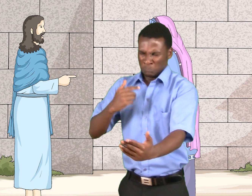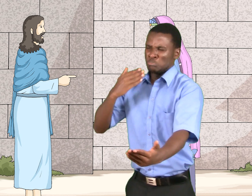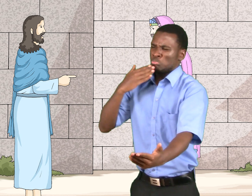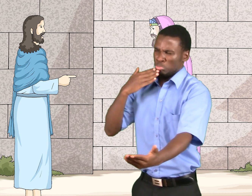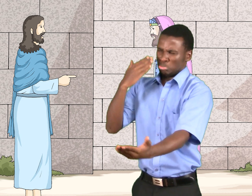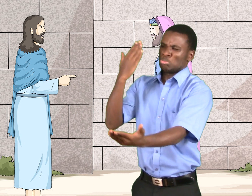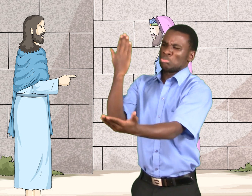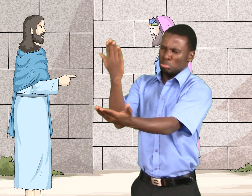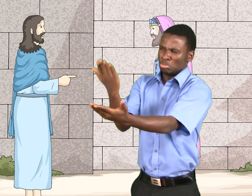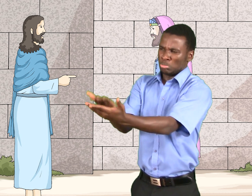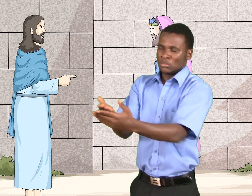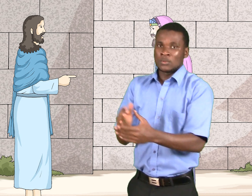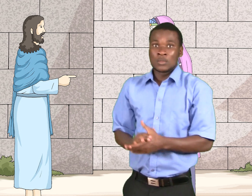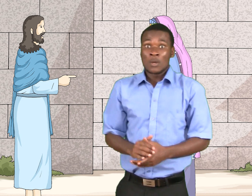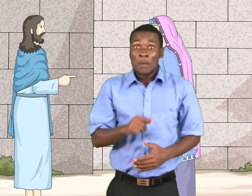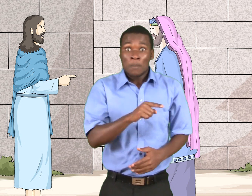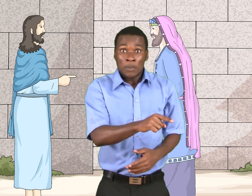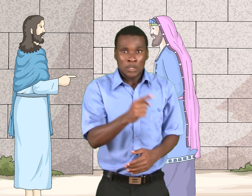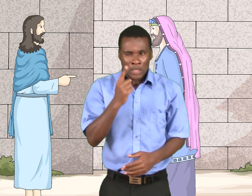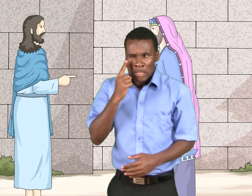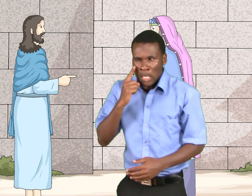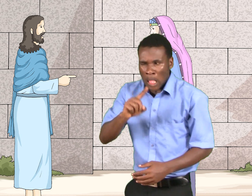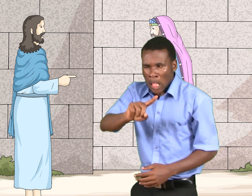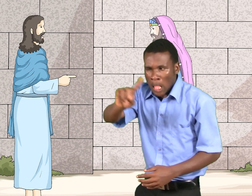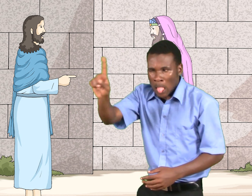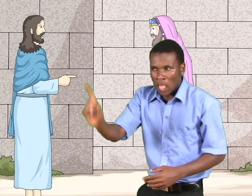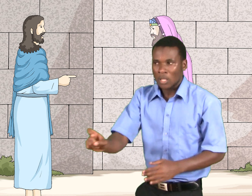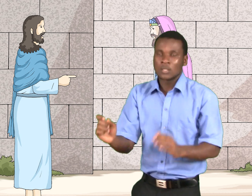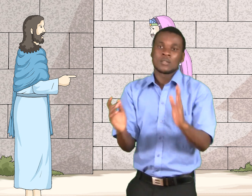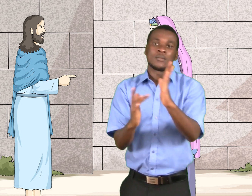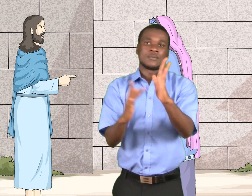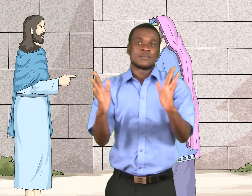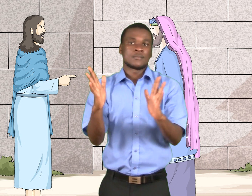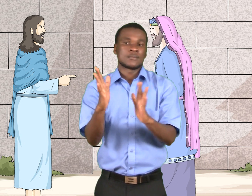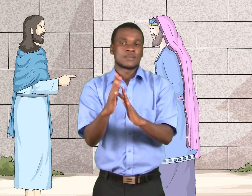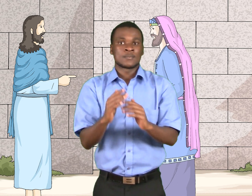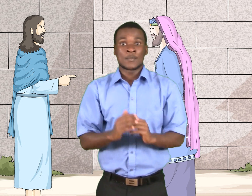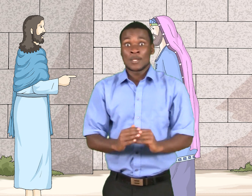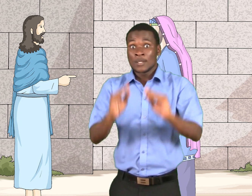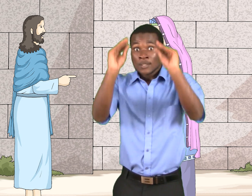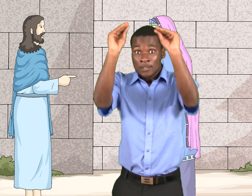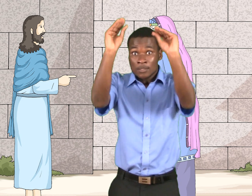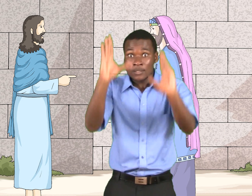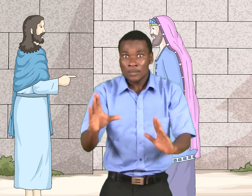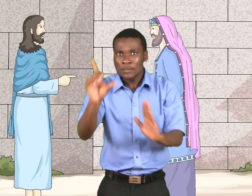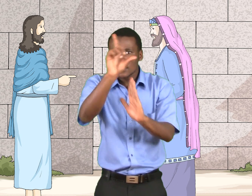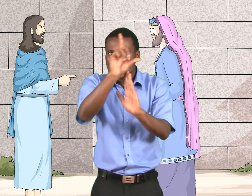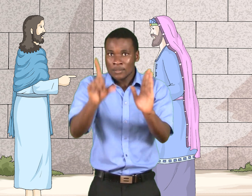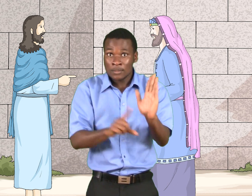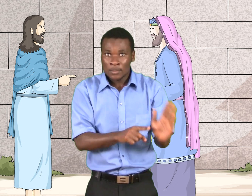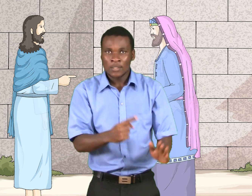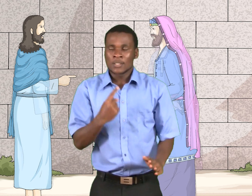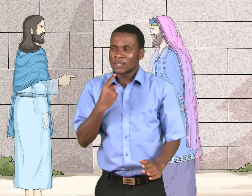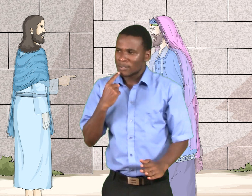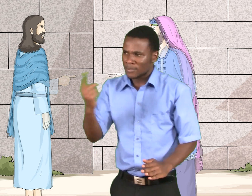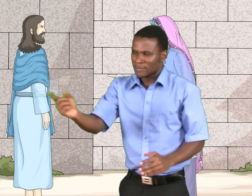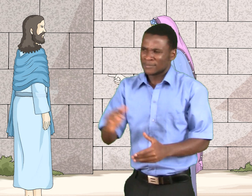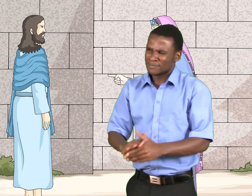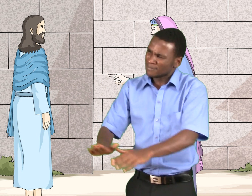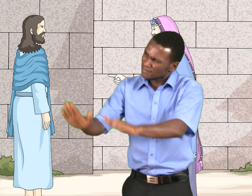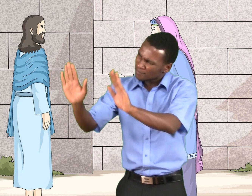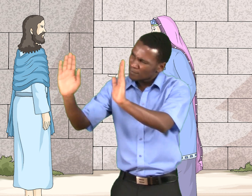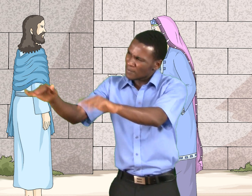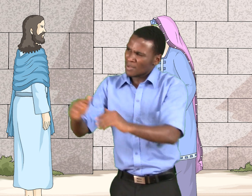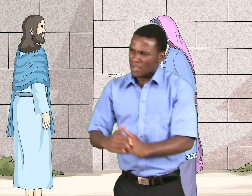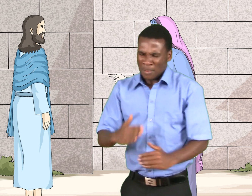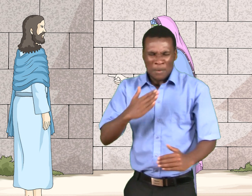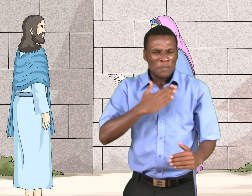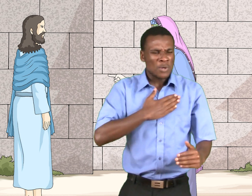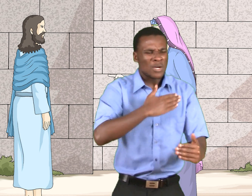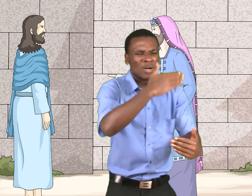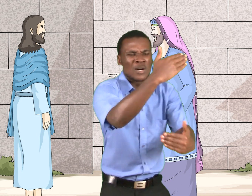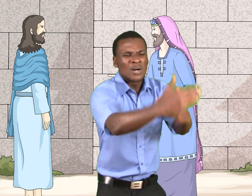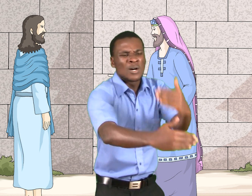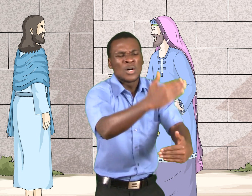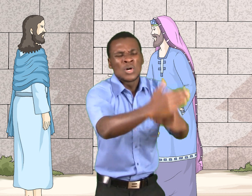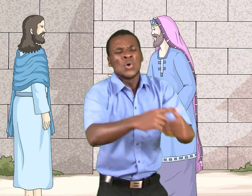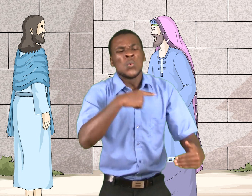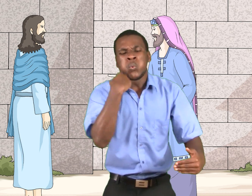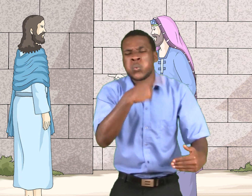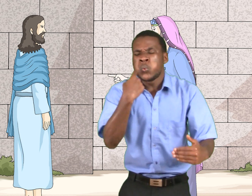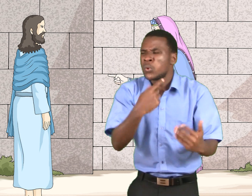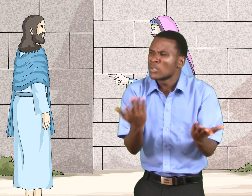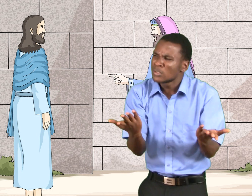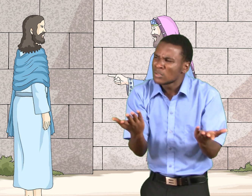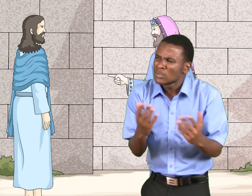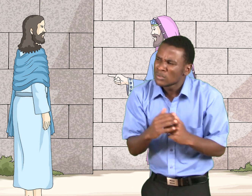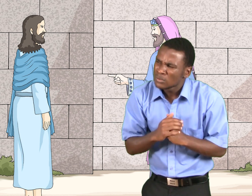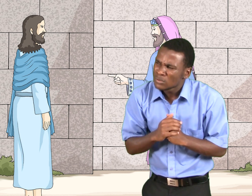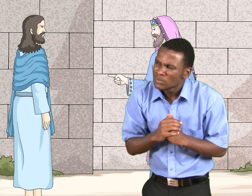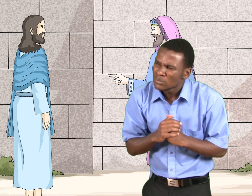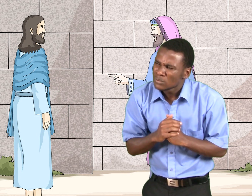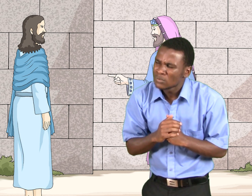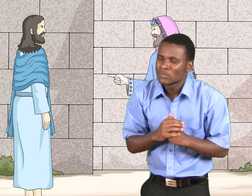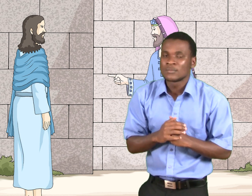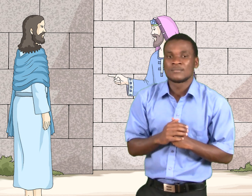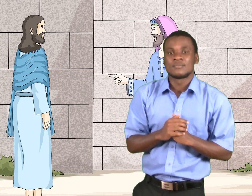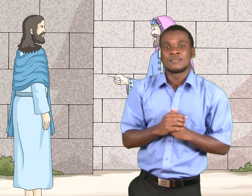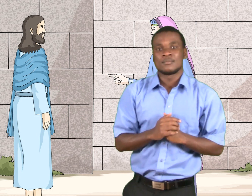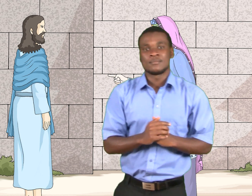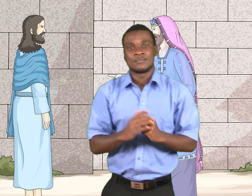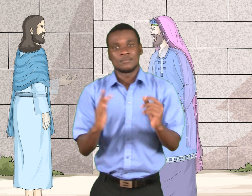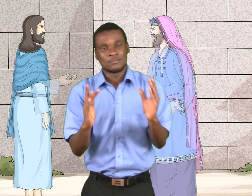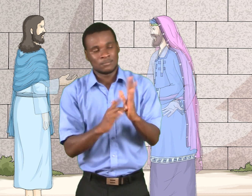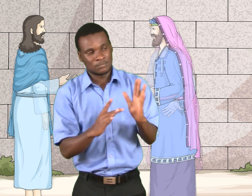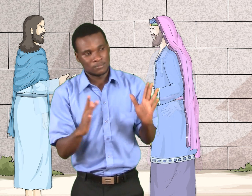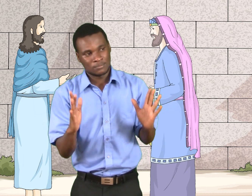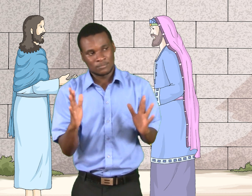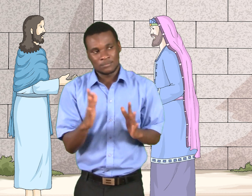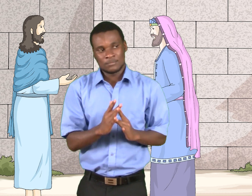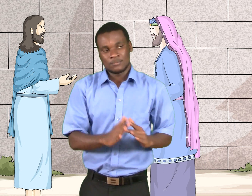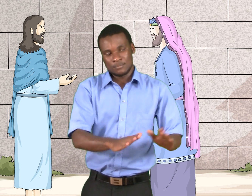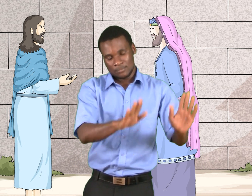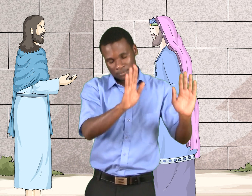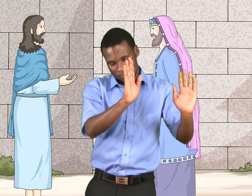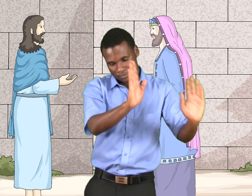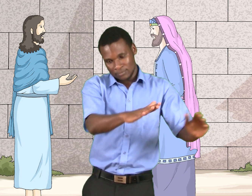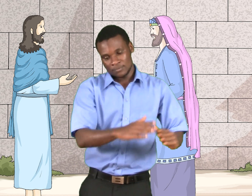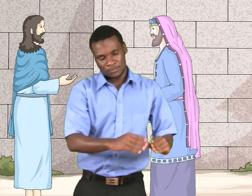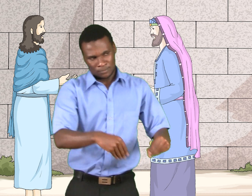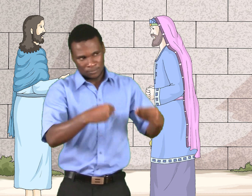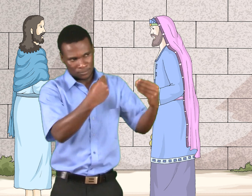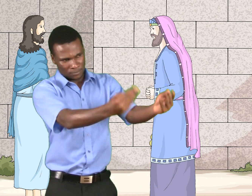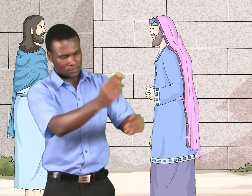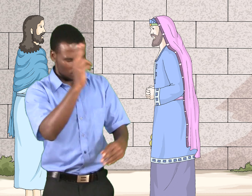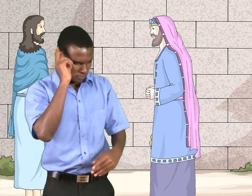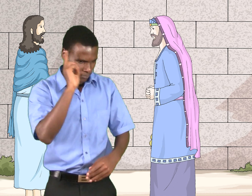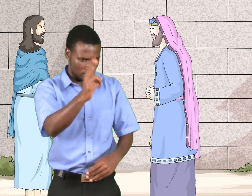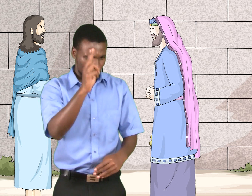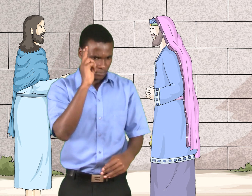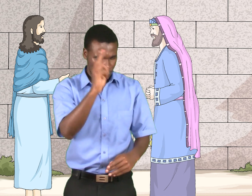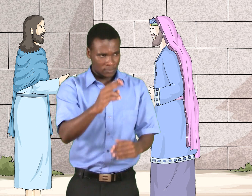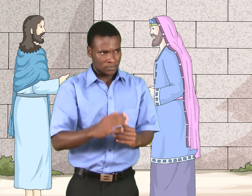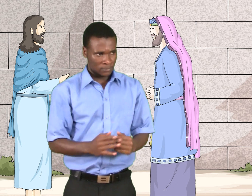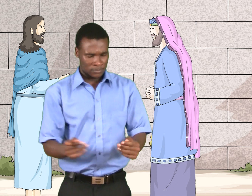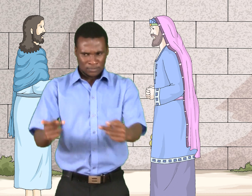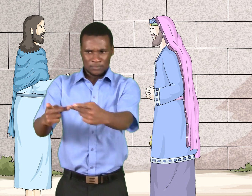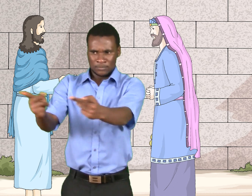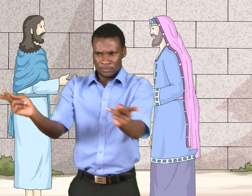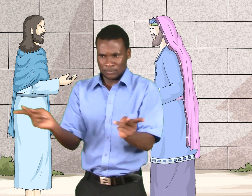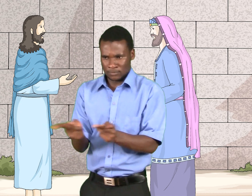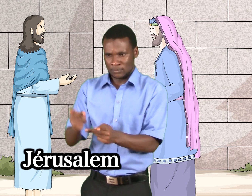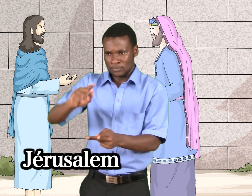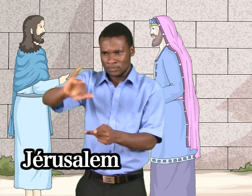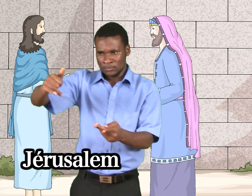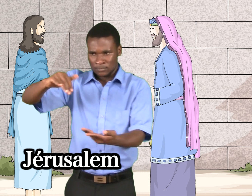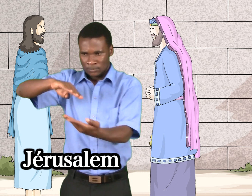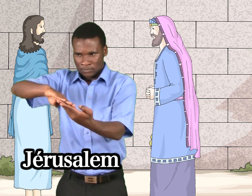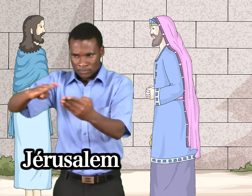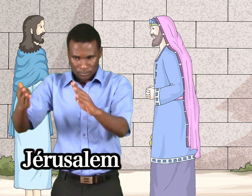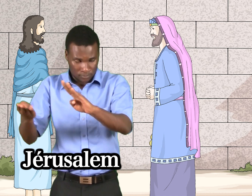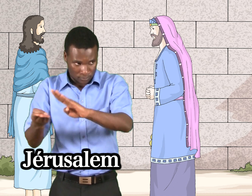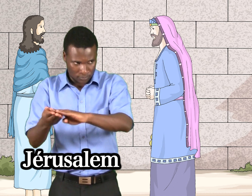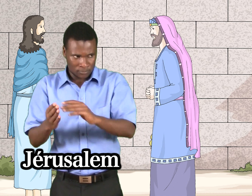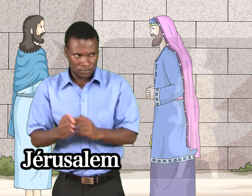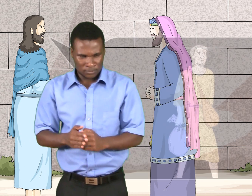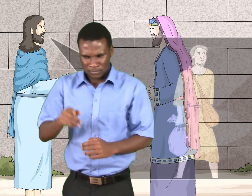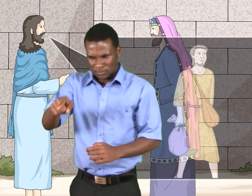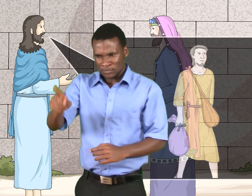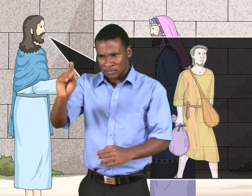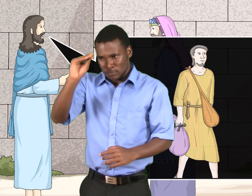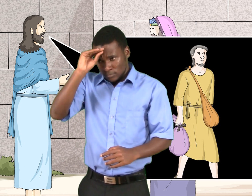But wanting to justify himself, he asked Jesus, “And who is my neighbor?”